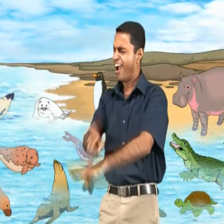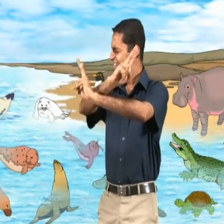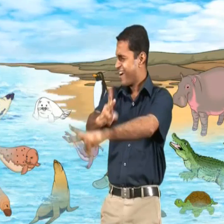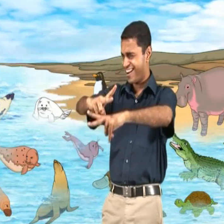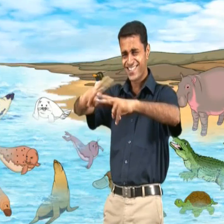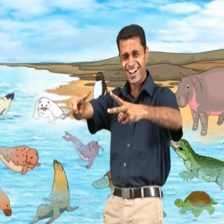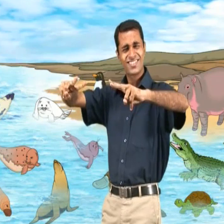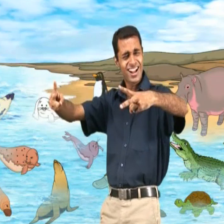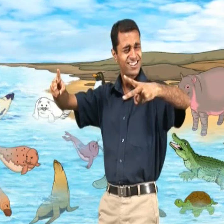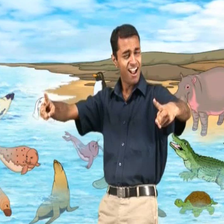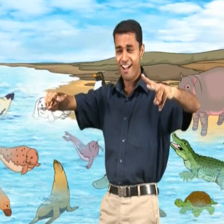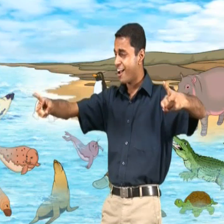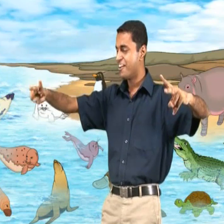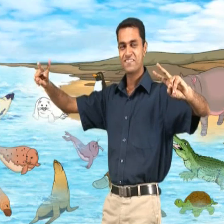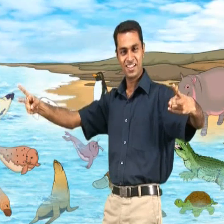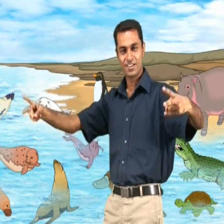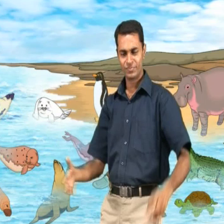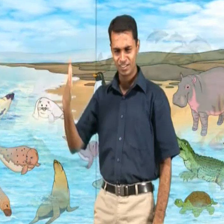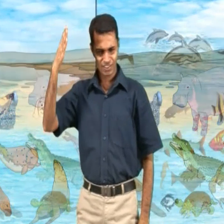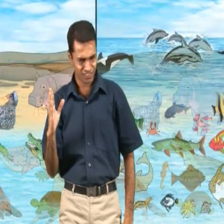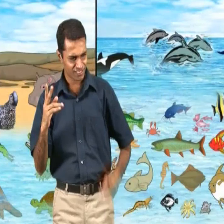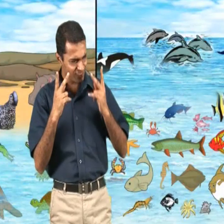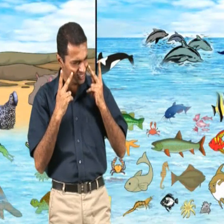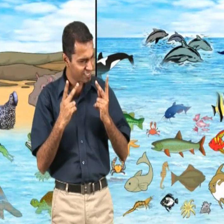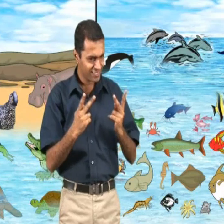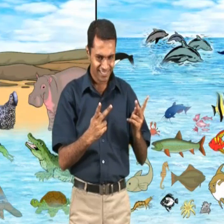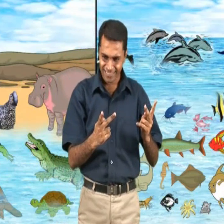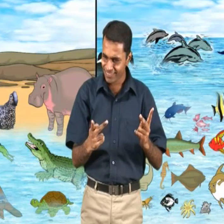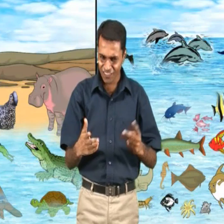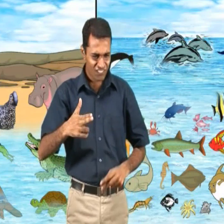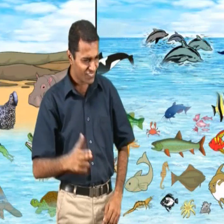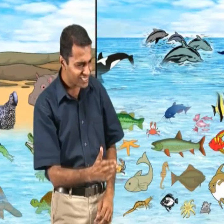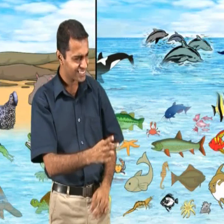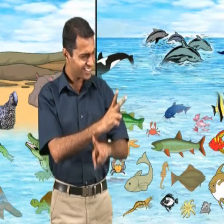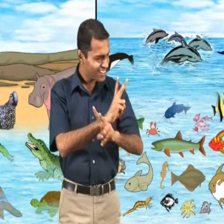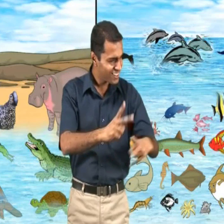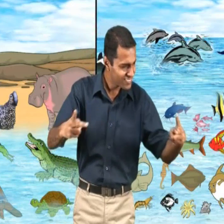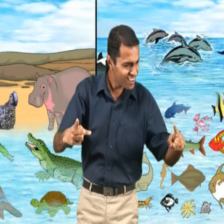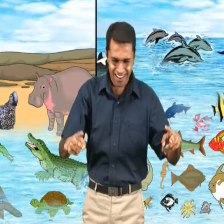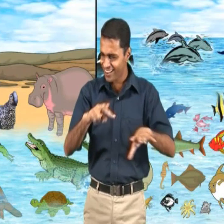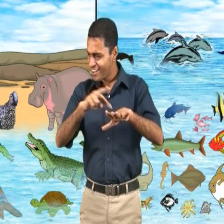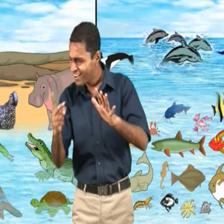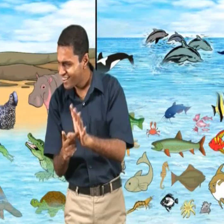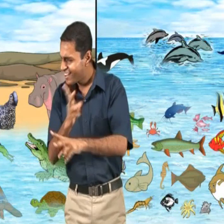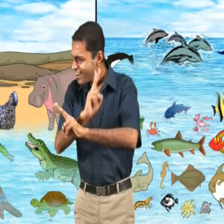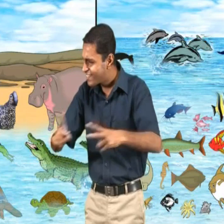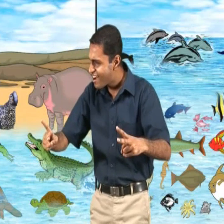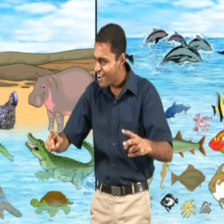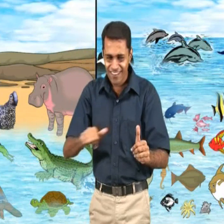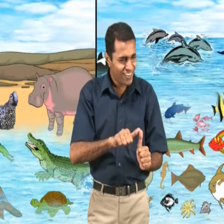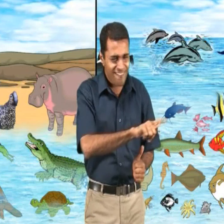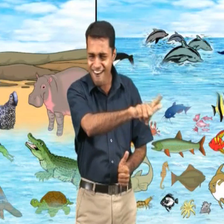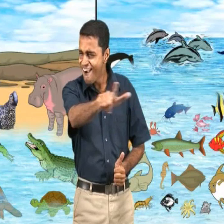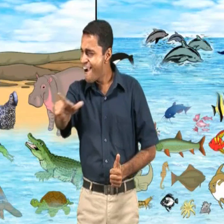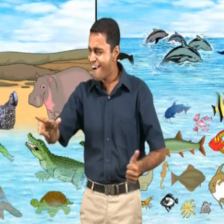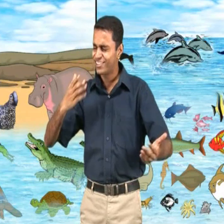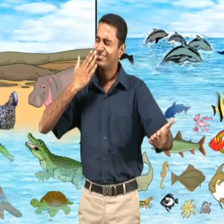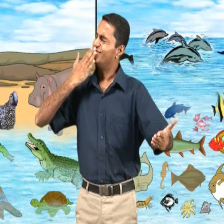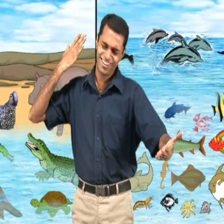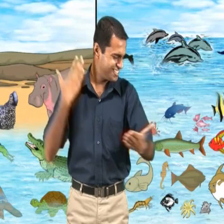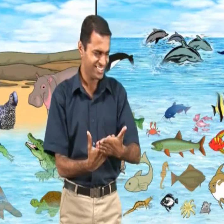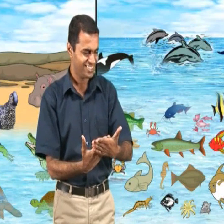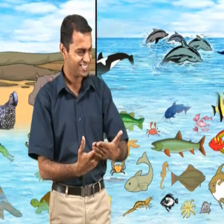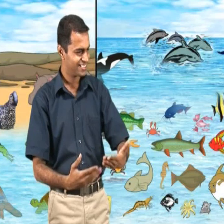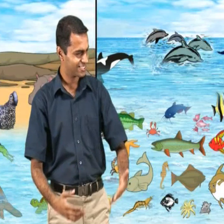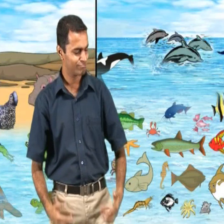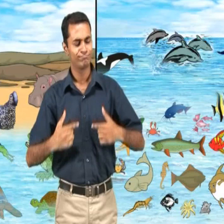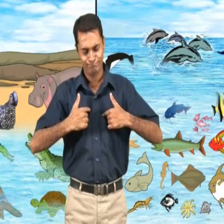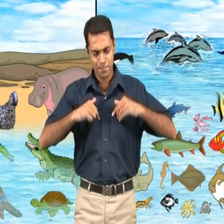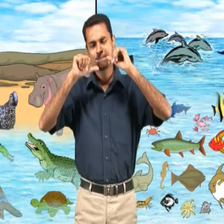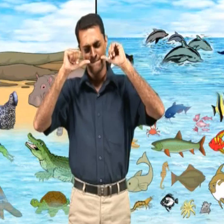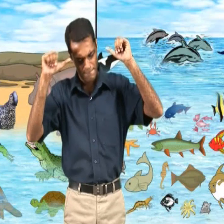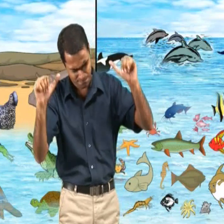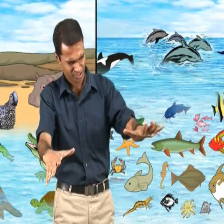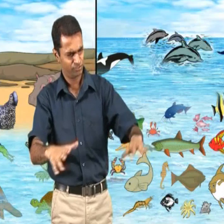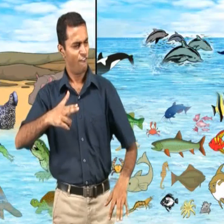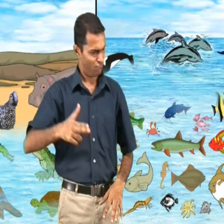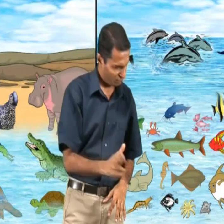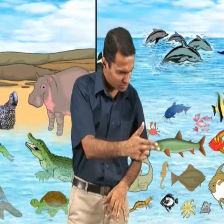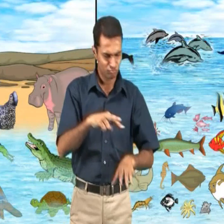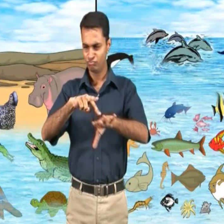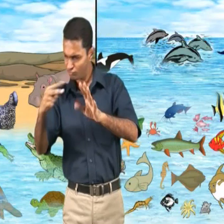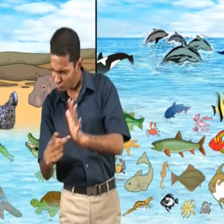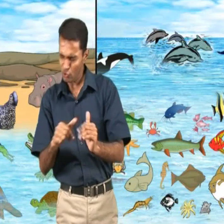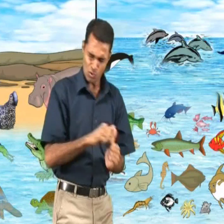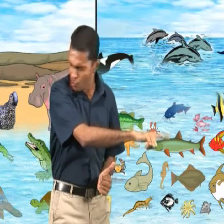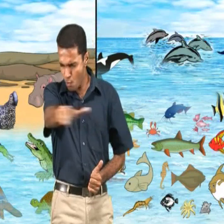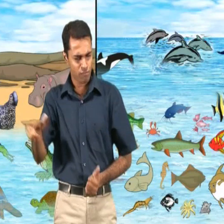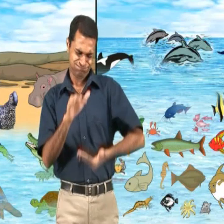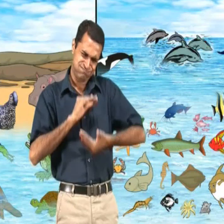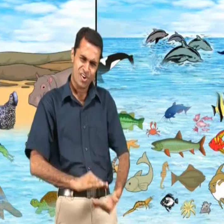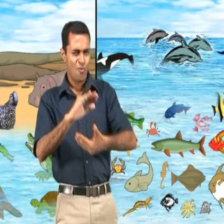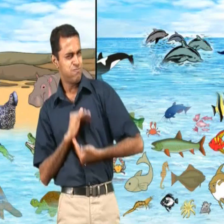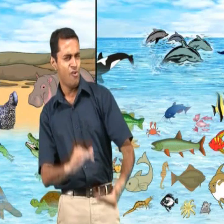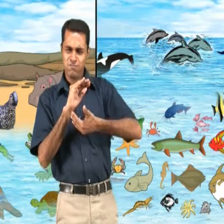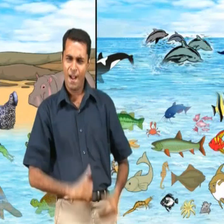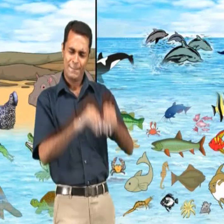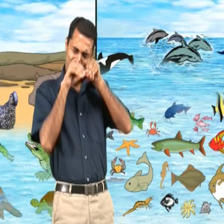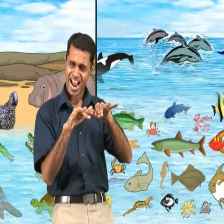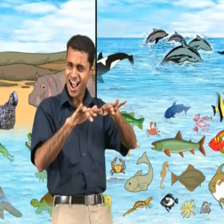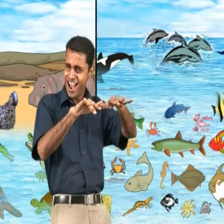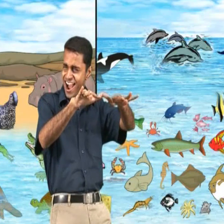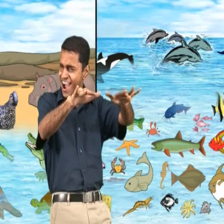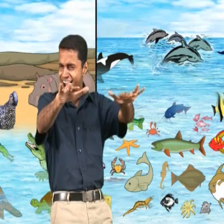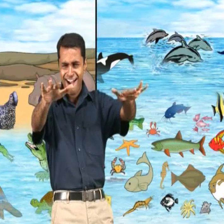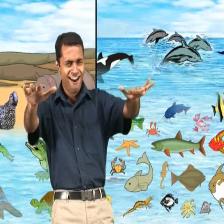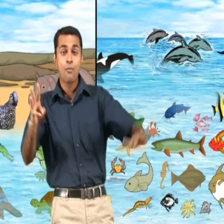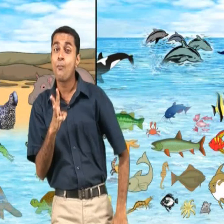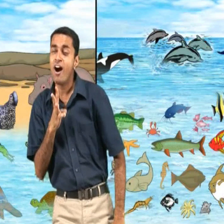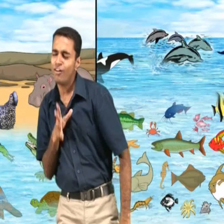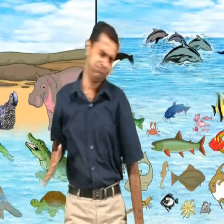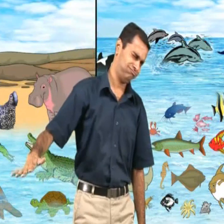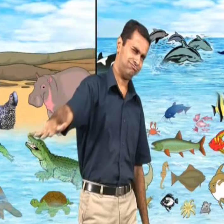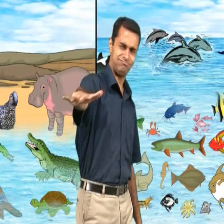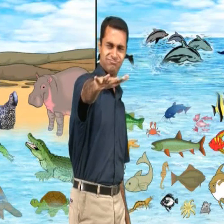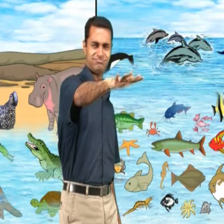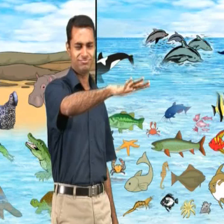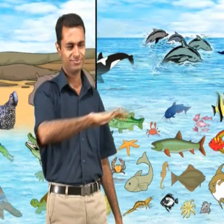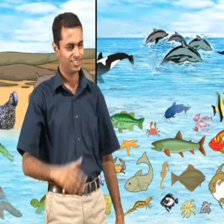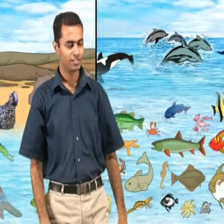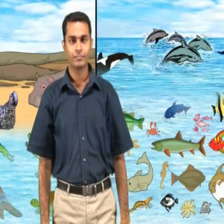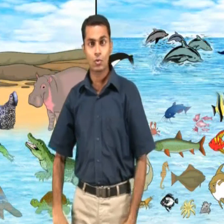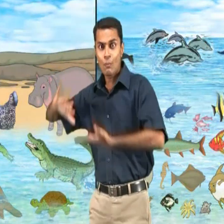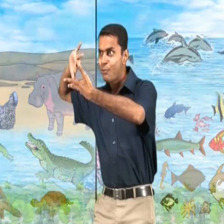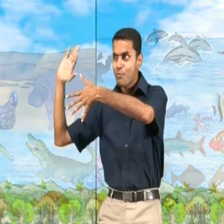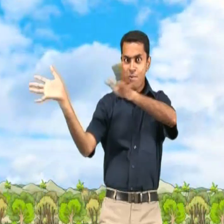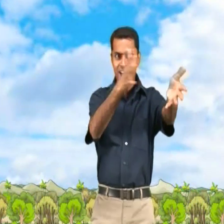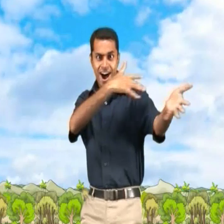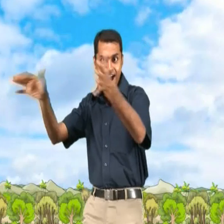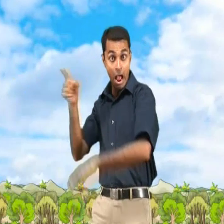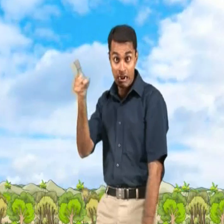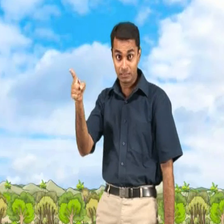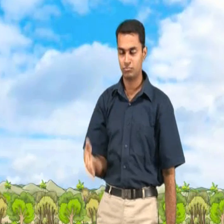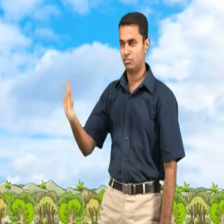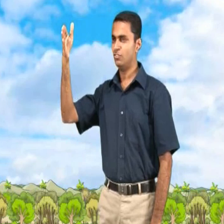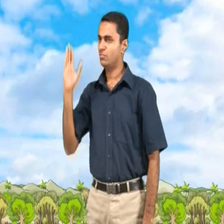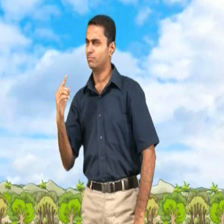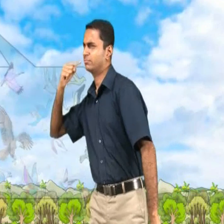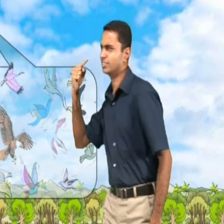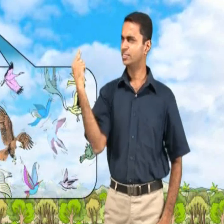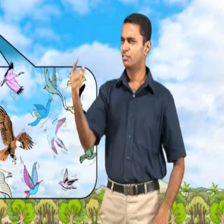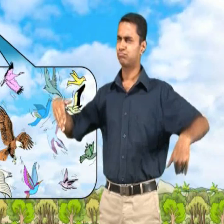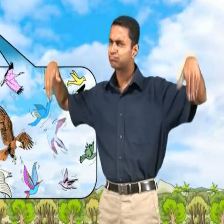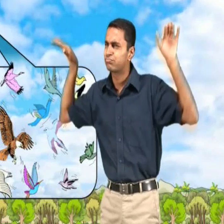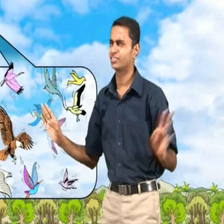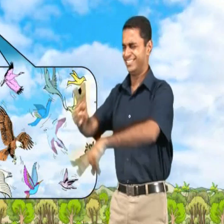So God created the great sea creatures and every living thing that moves, with which the waters teemed according to their kinds, and every bird of flight after its kind.